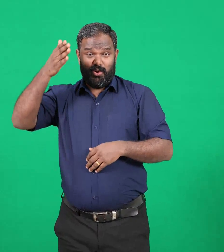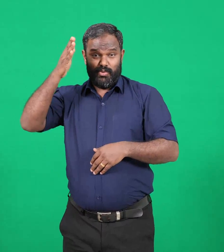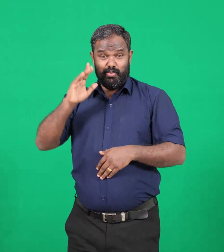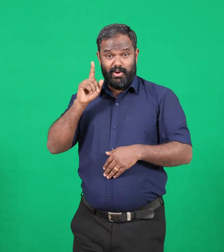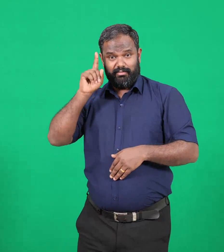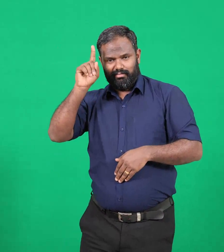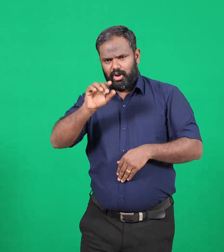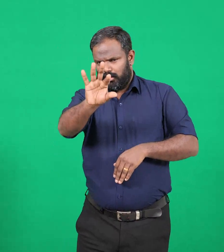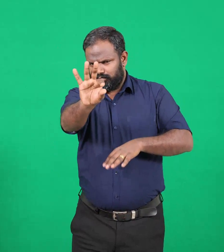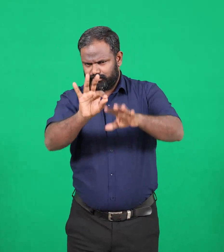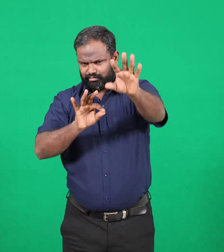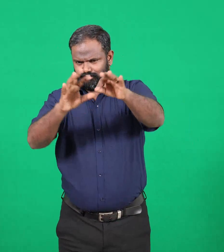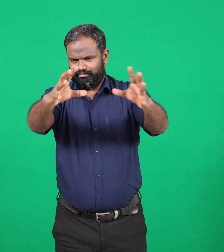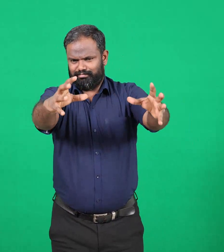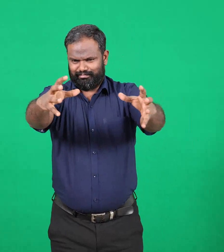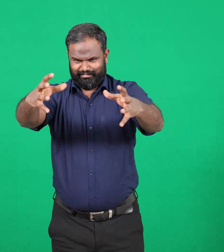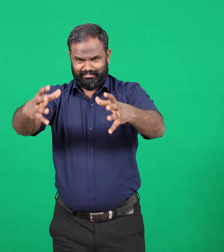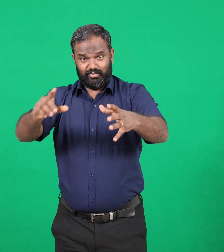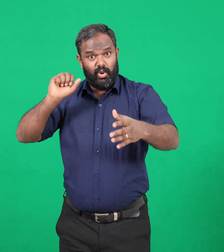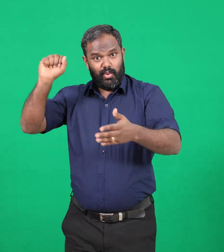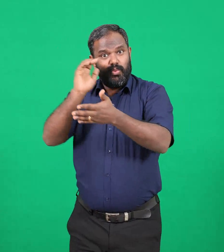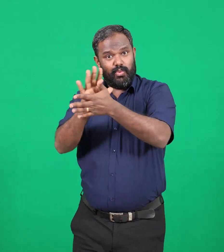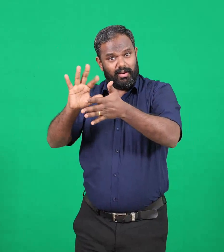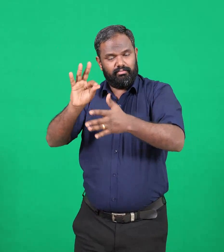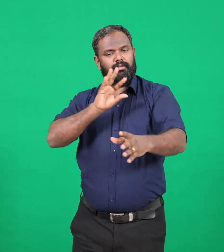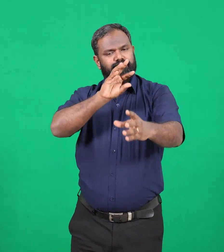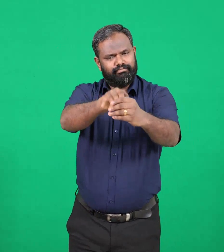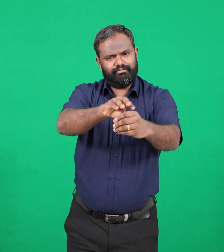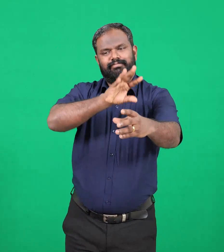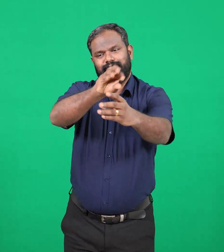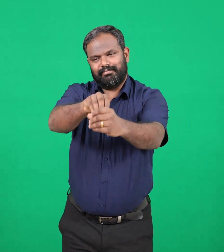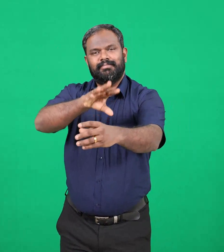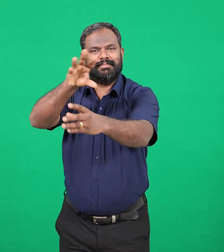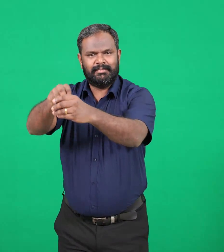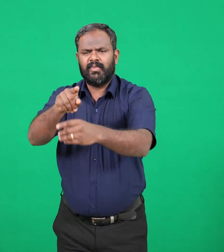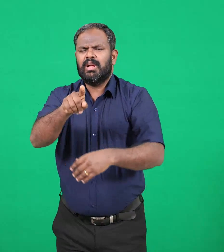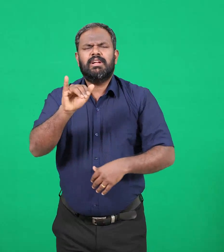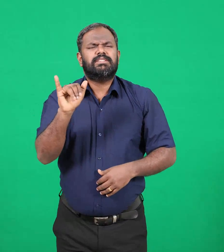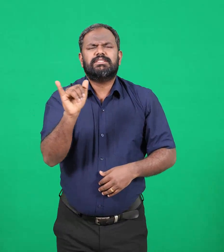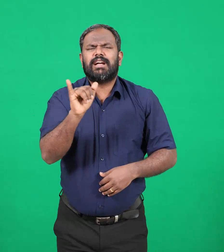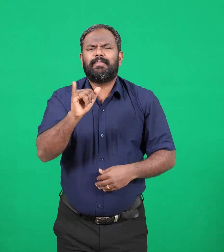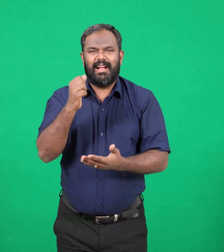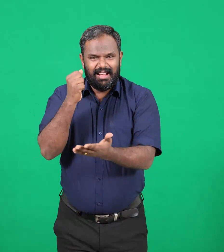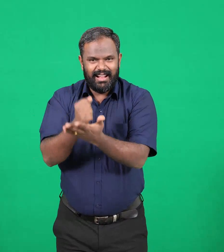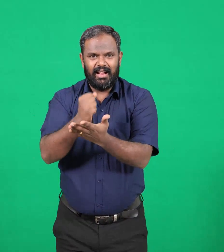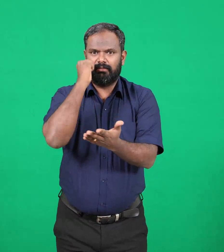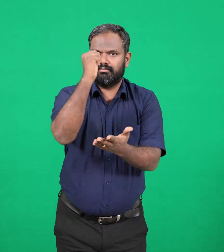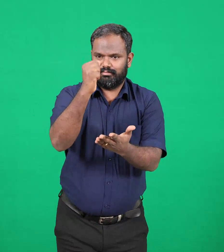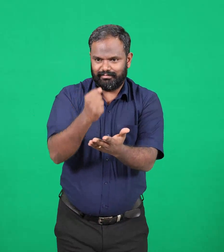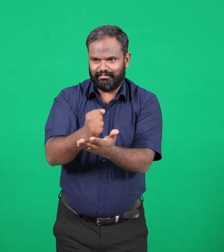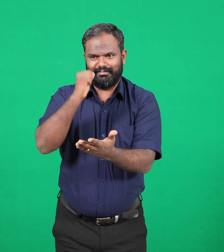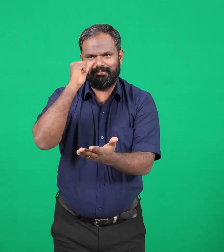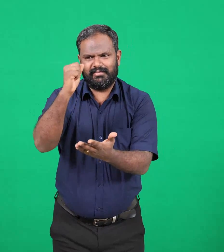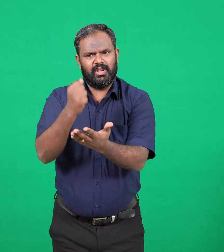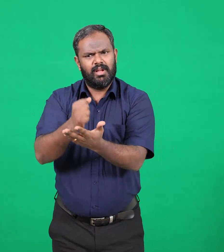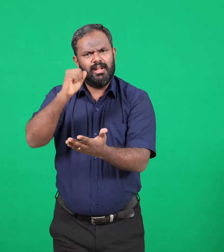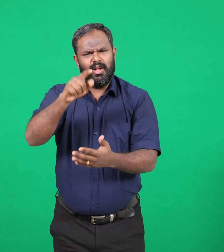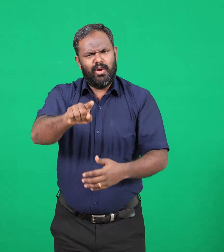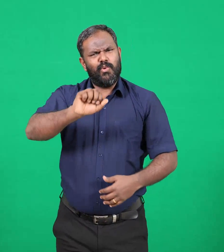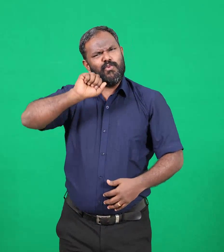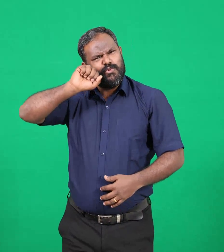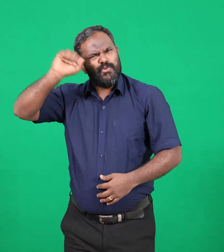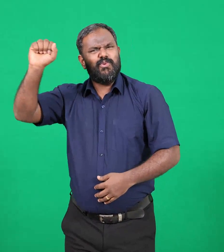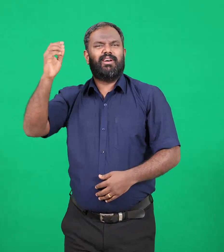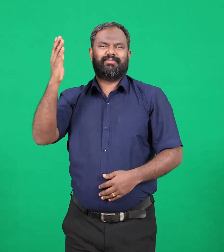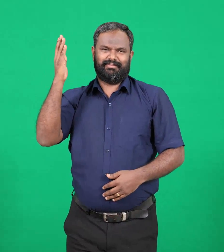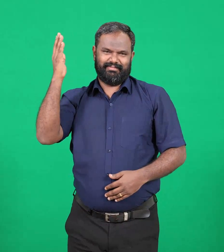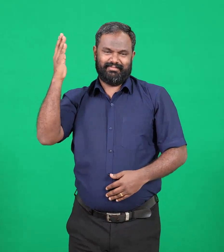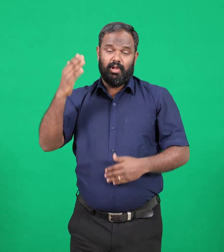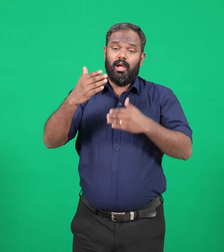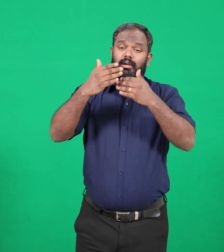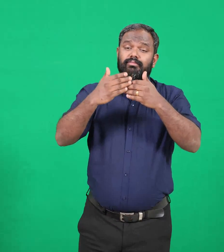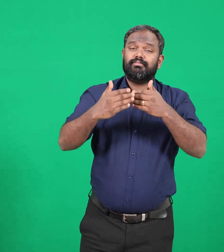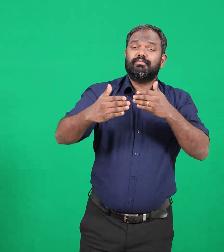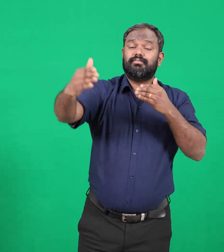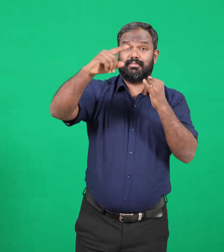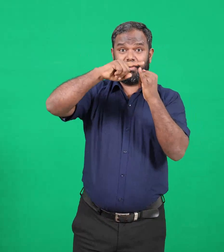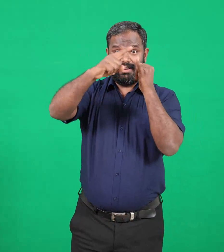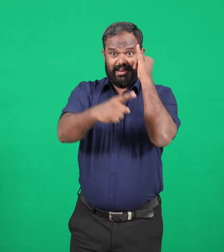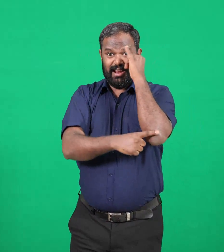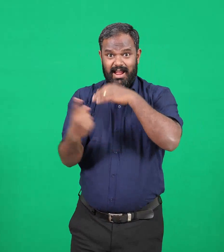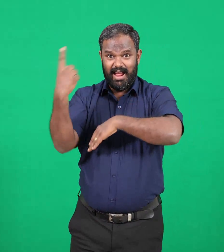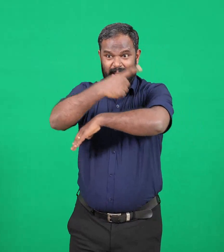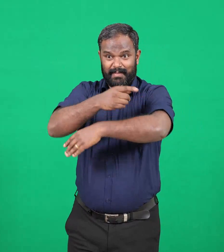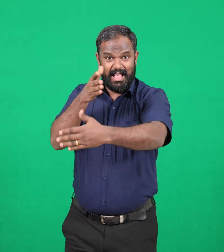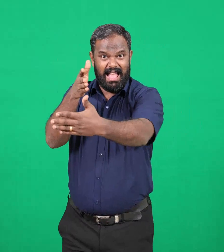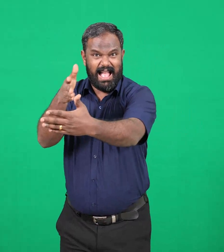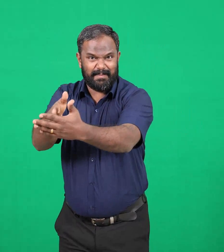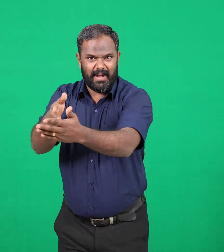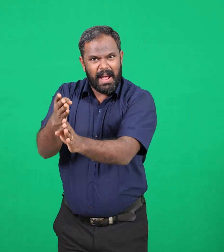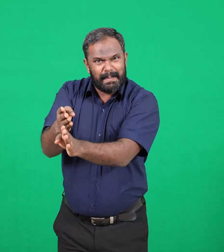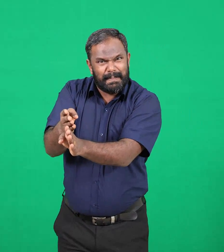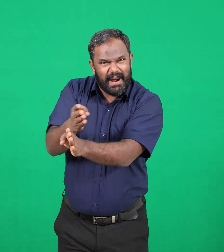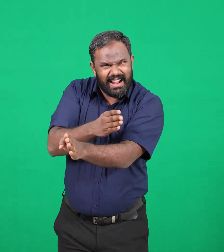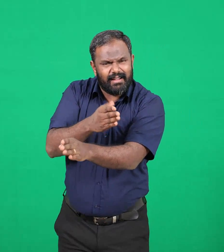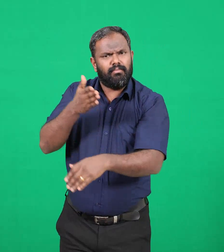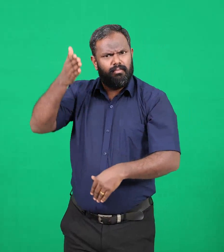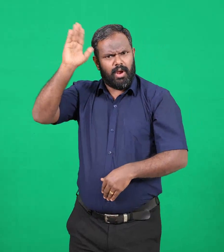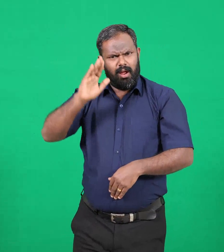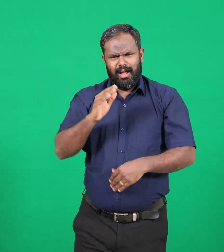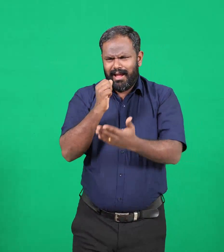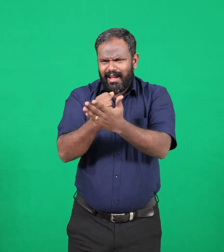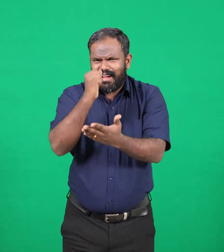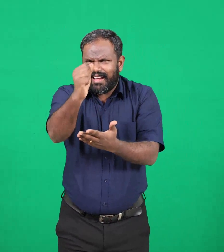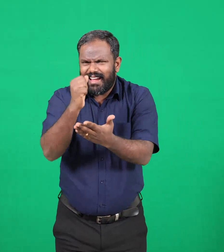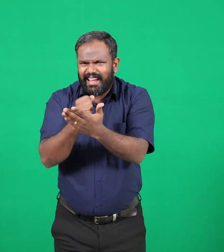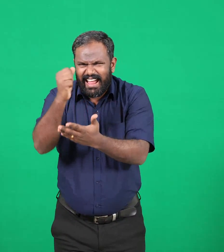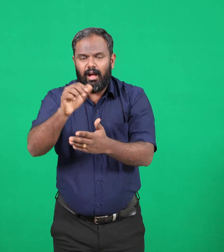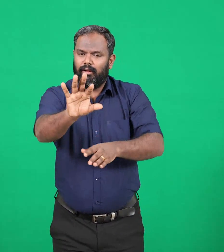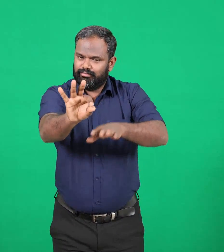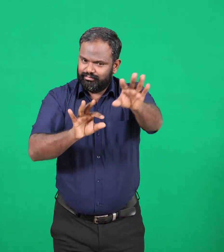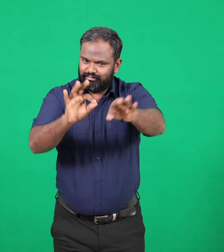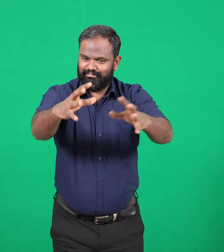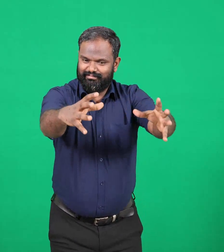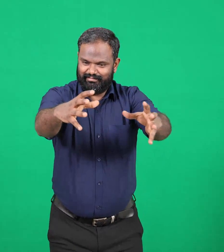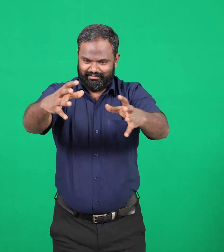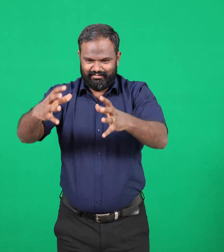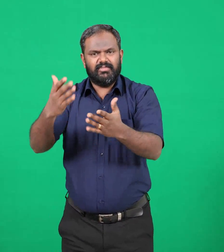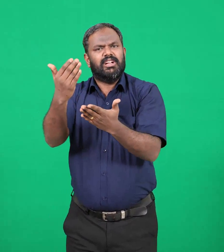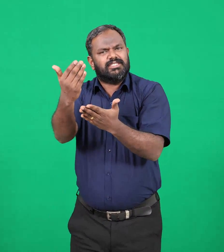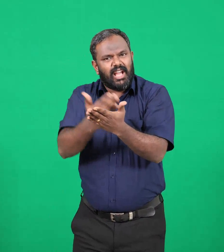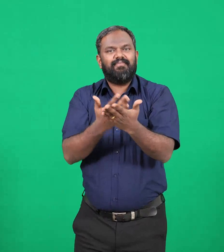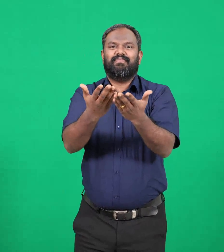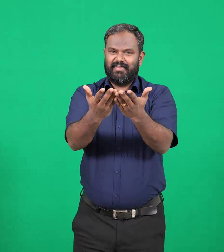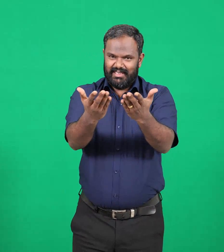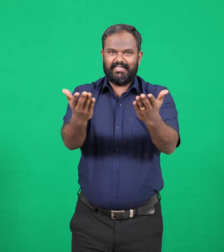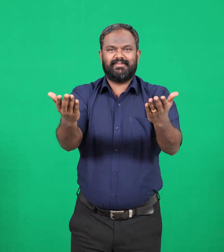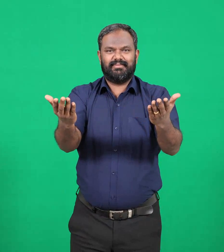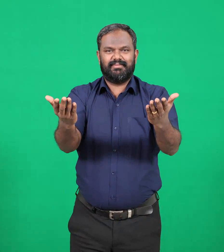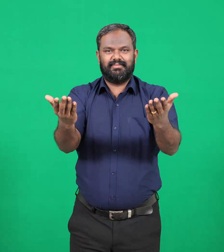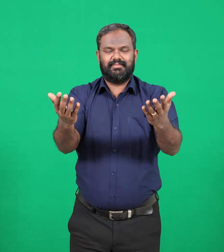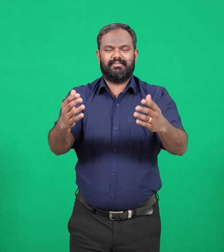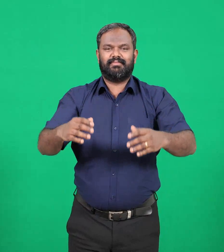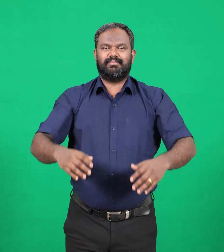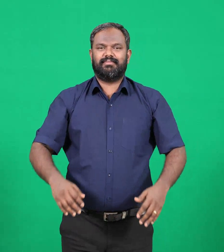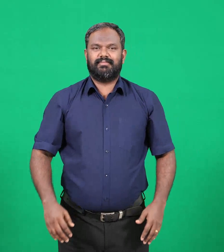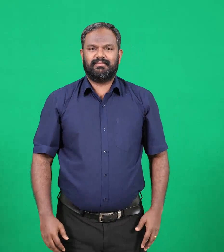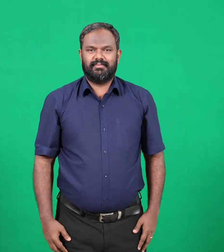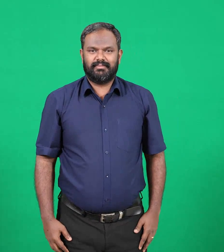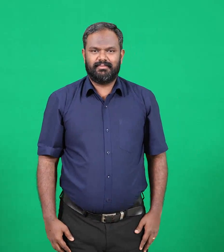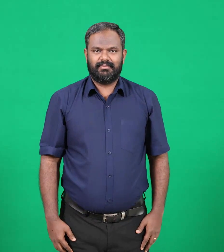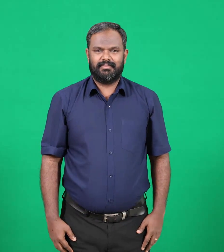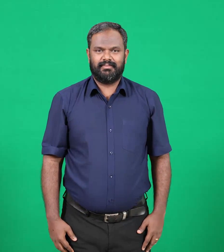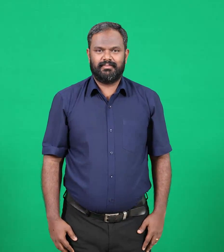And do not grieve the Holy Spirit of God, in whom you were sealed for the day of redemption.